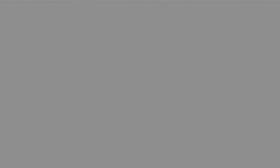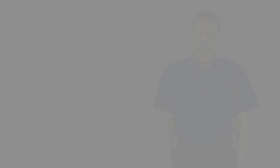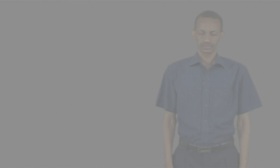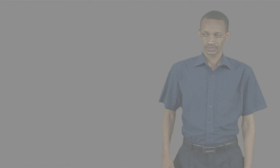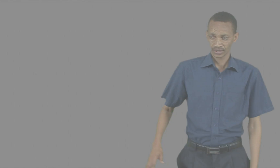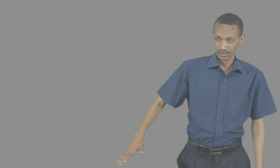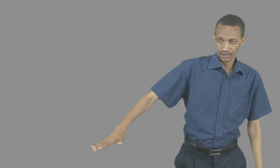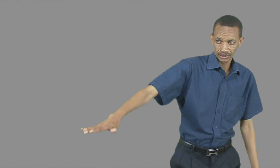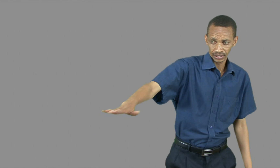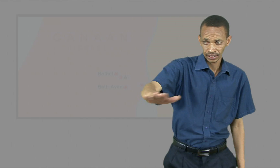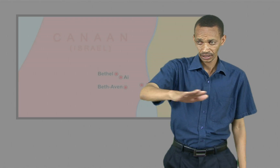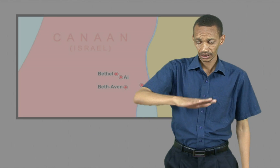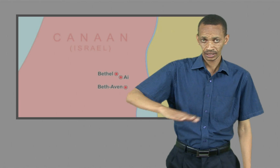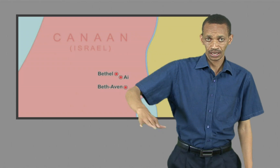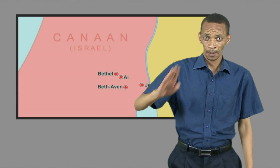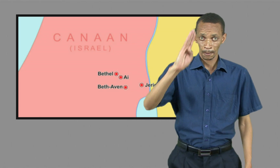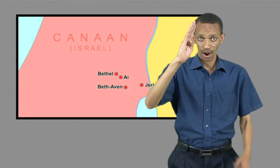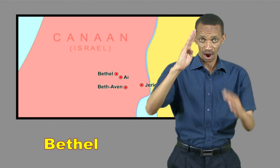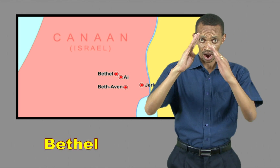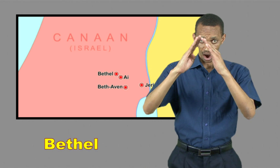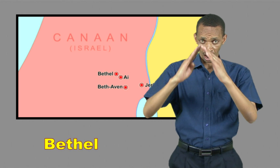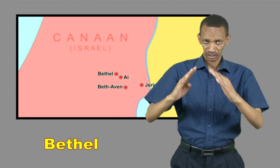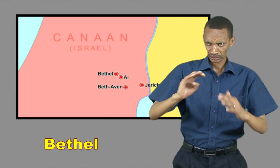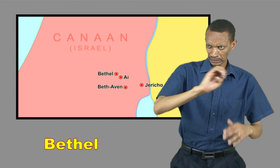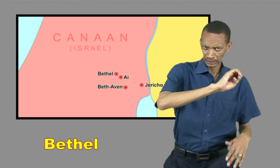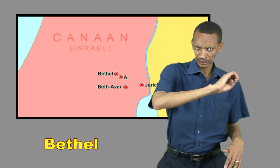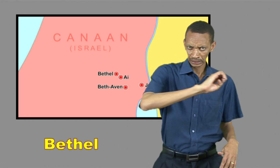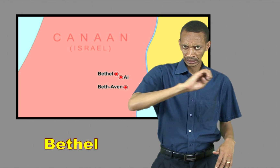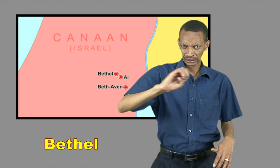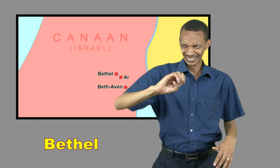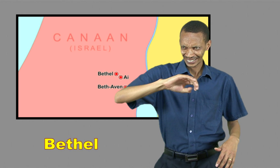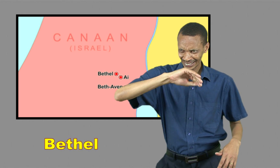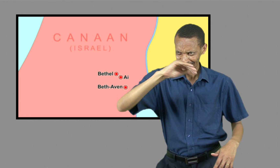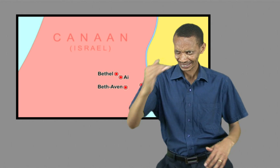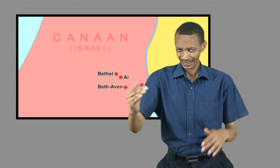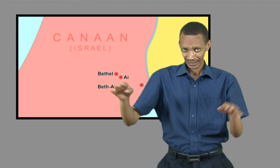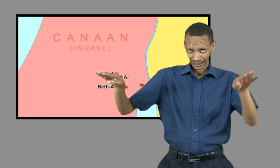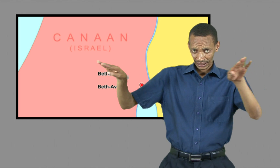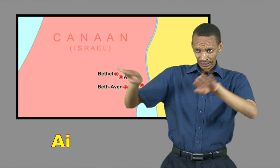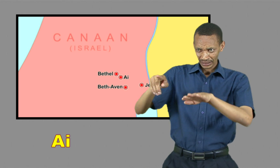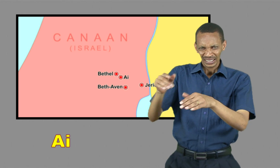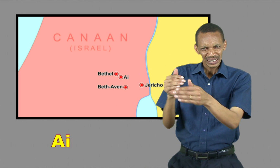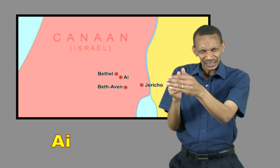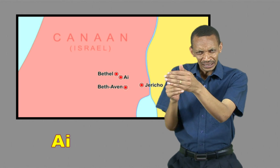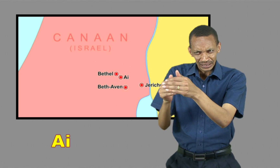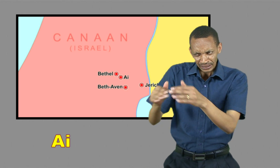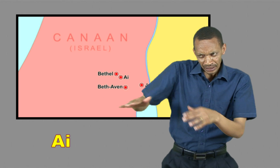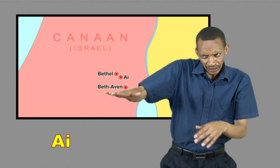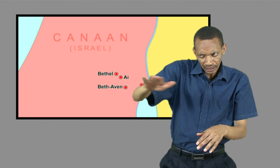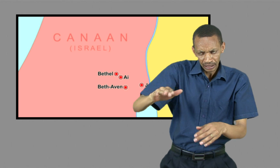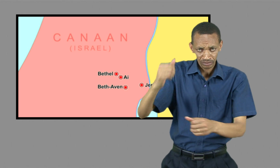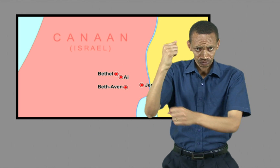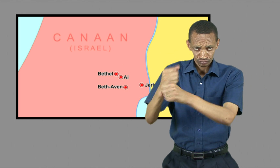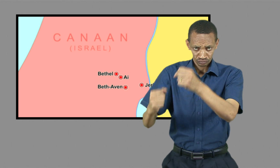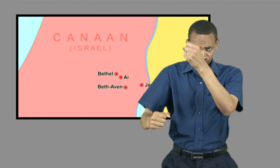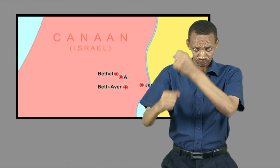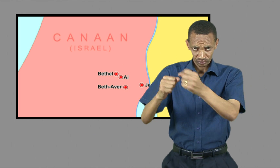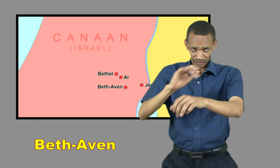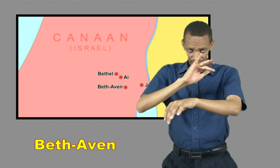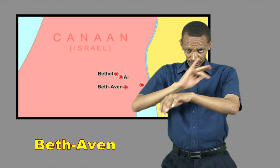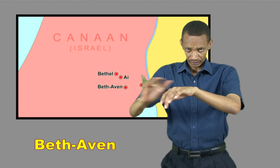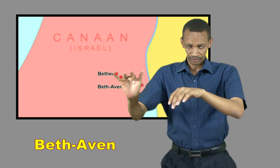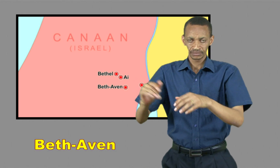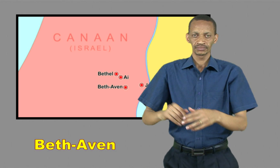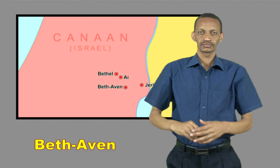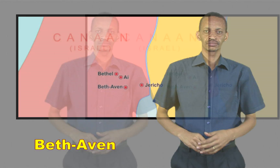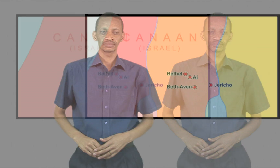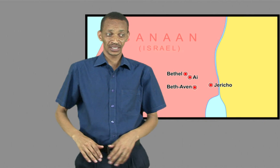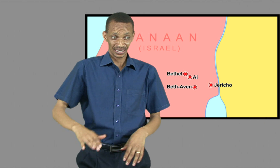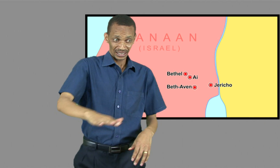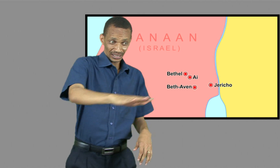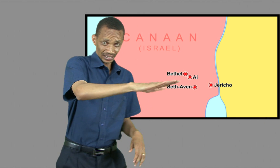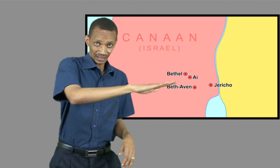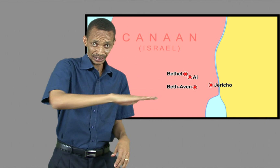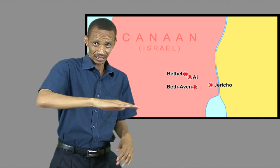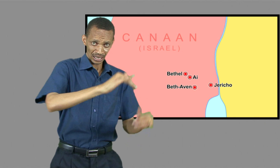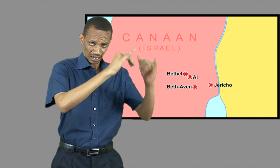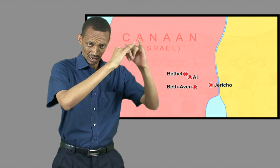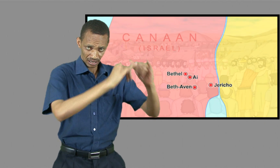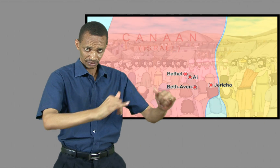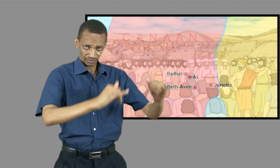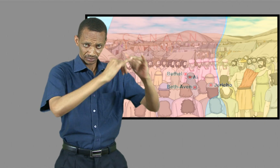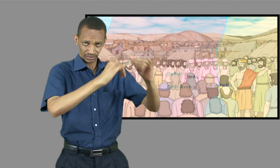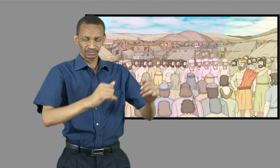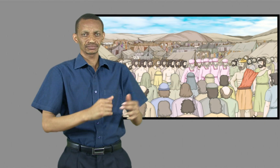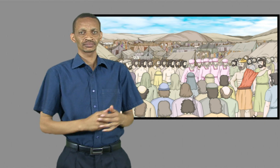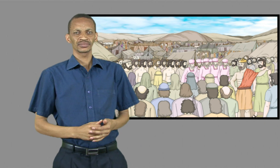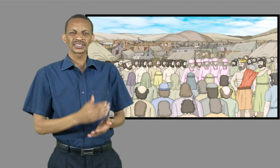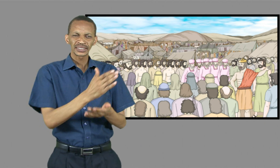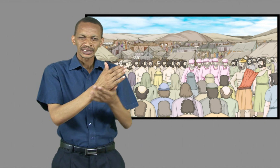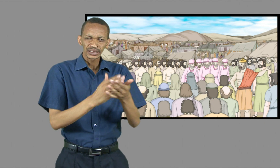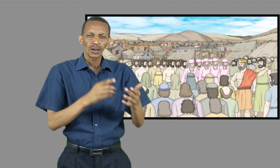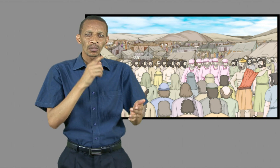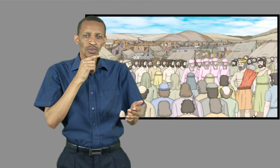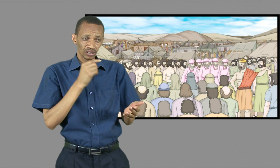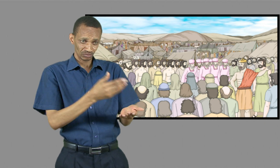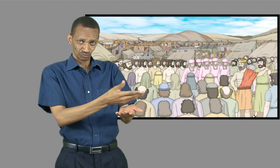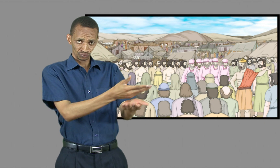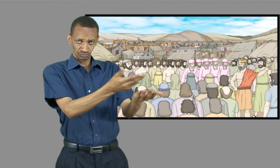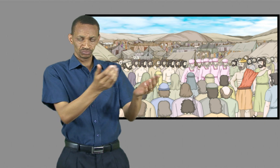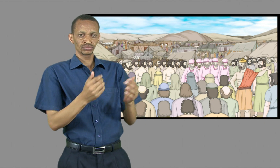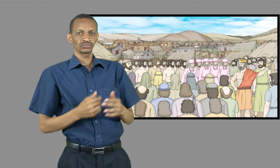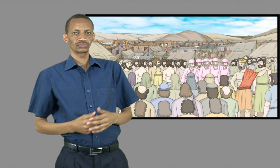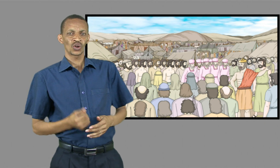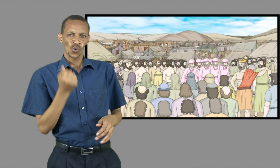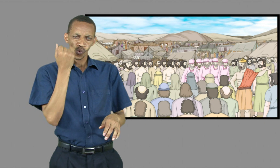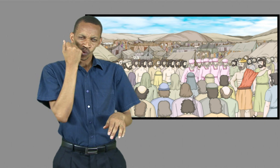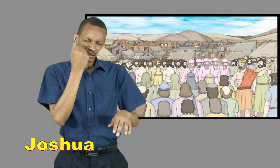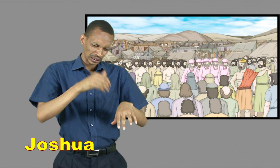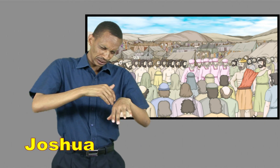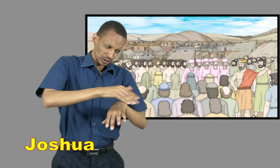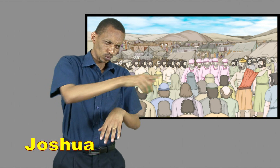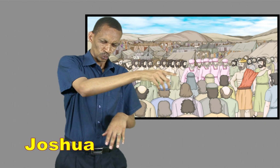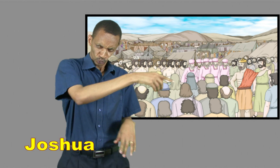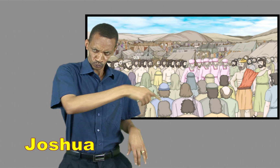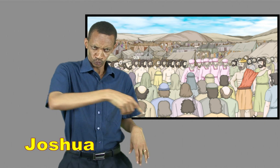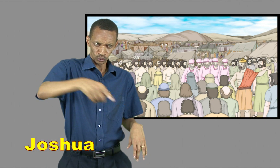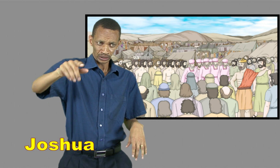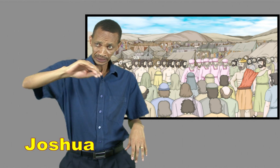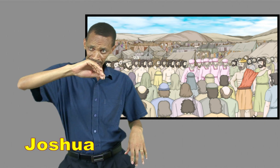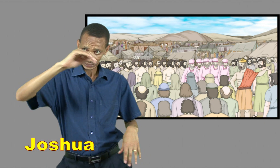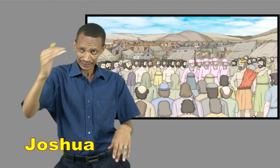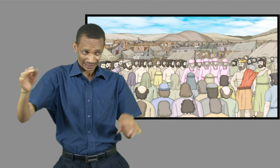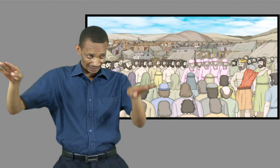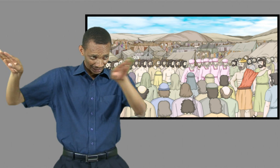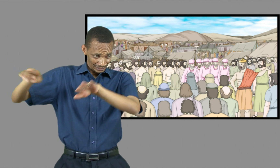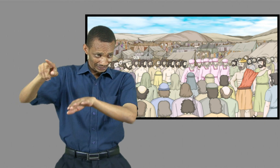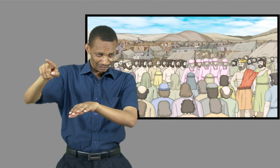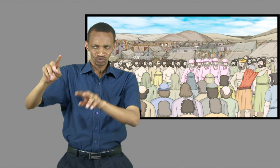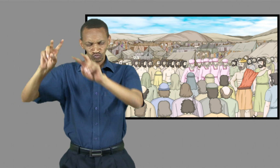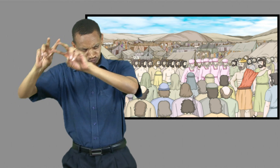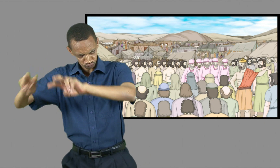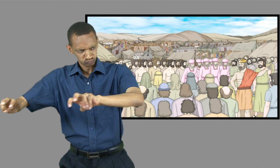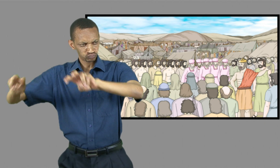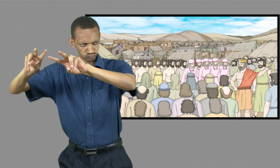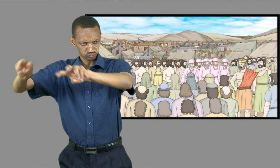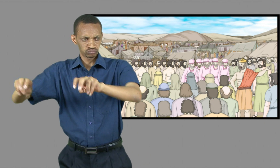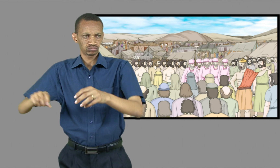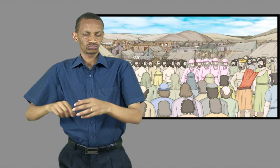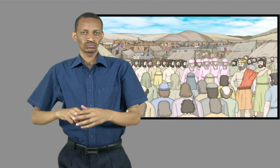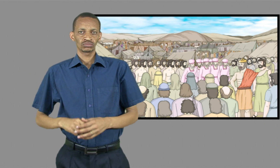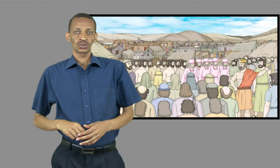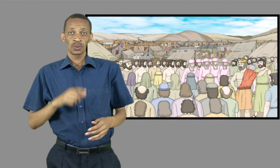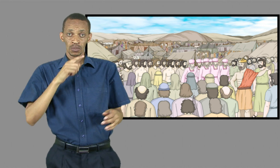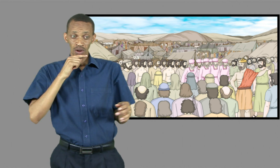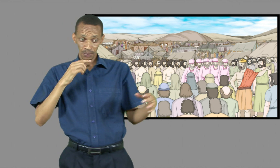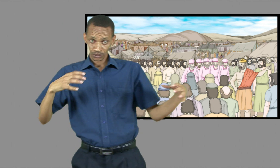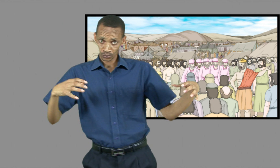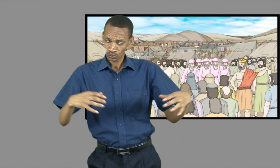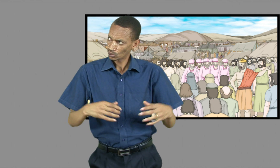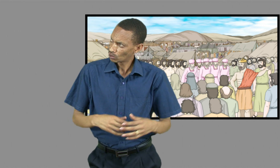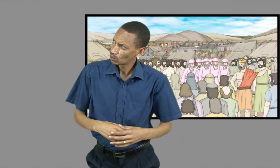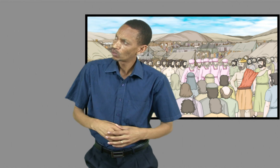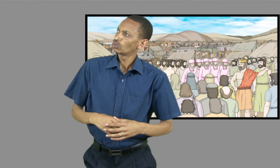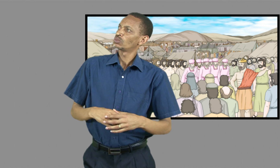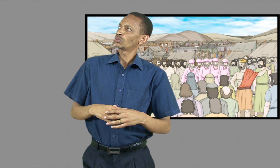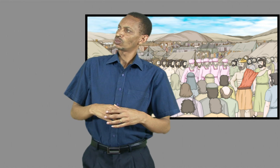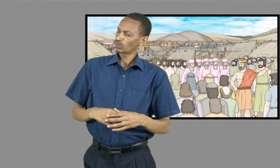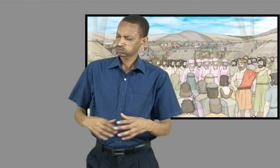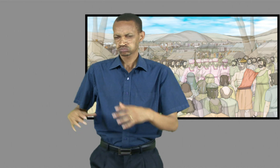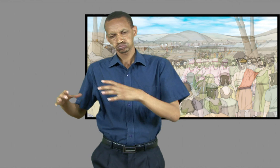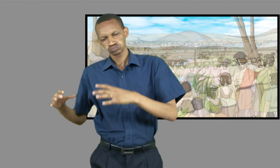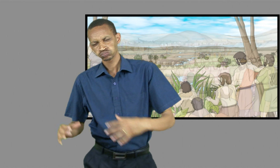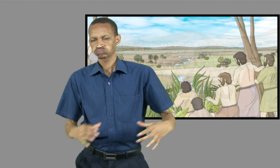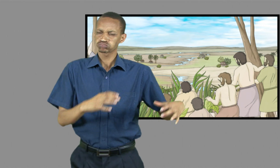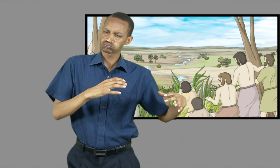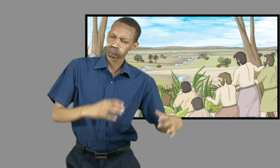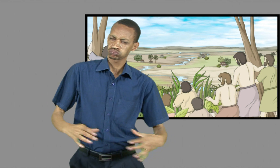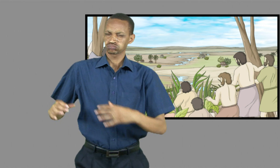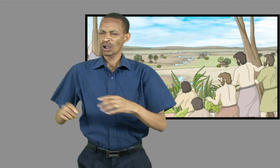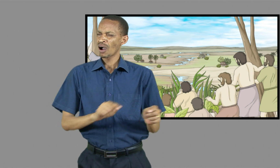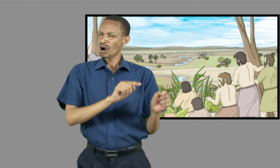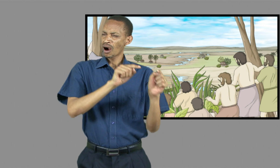Meanwhile, Joshua sent men from Jericho to Ai, which is near Beth-aven to the east of Bethel, and told them, “Go up and spy out the land.”